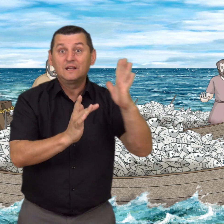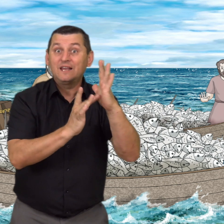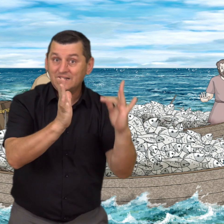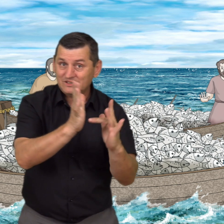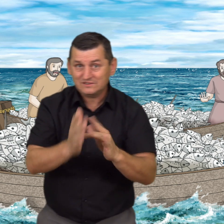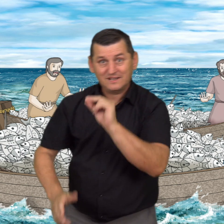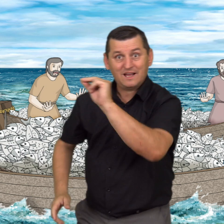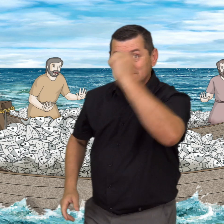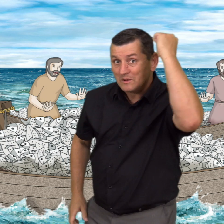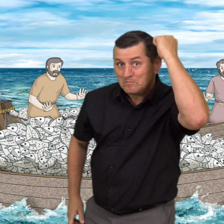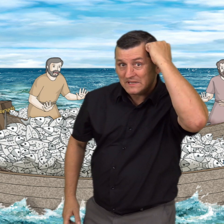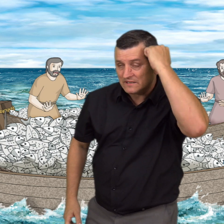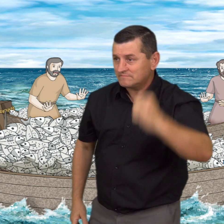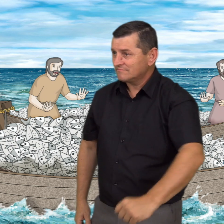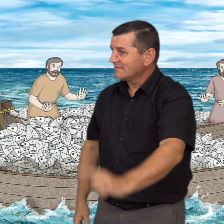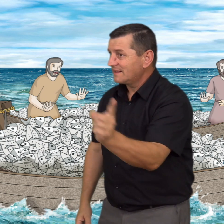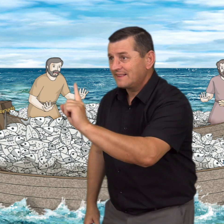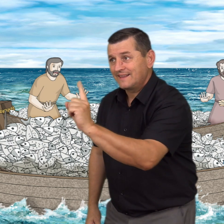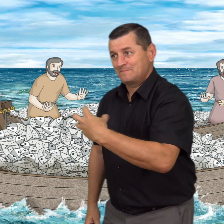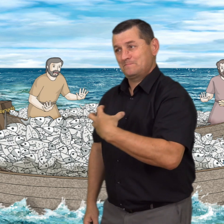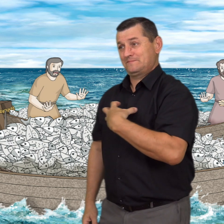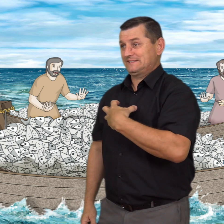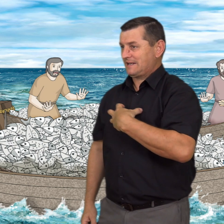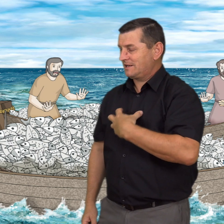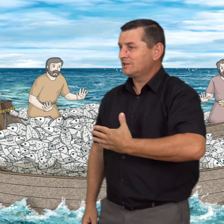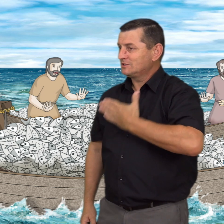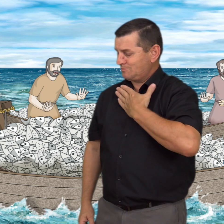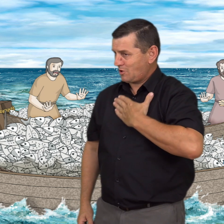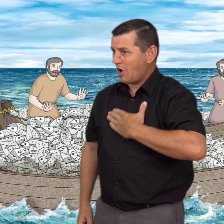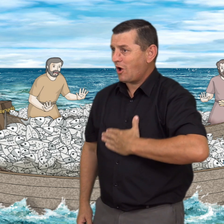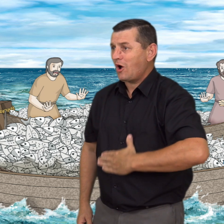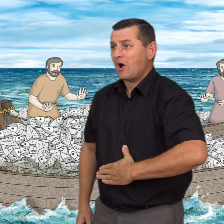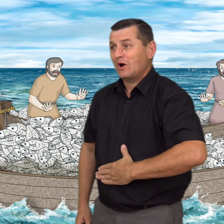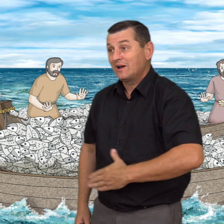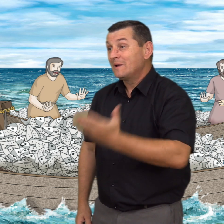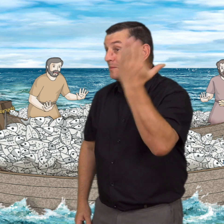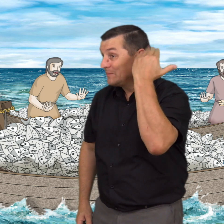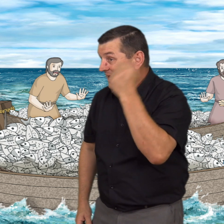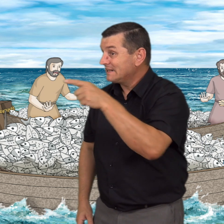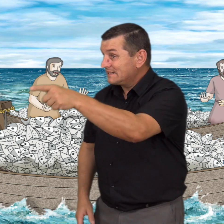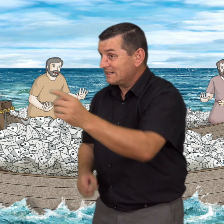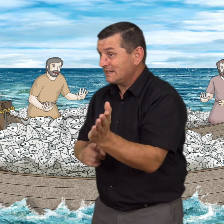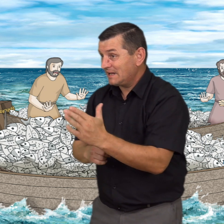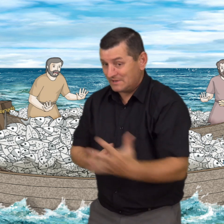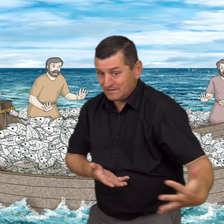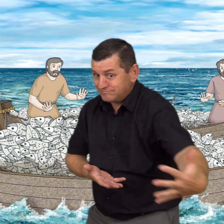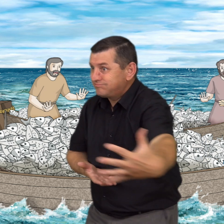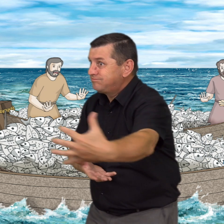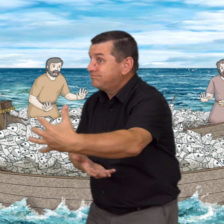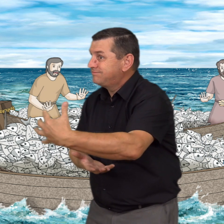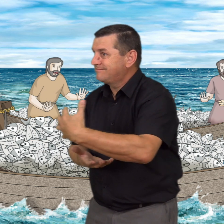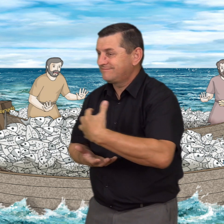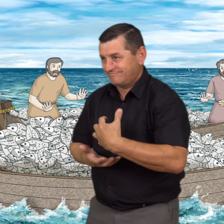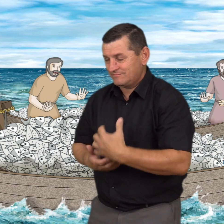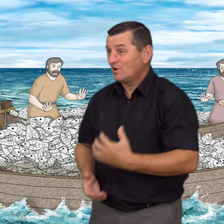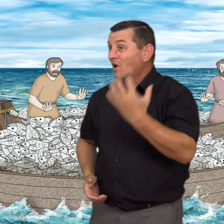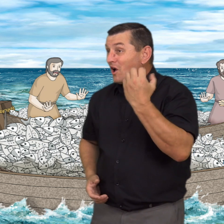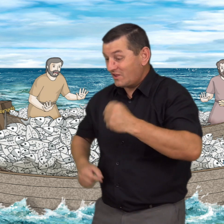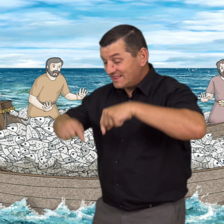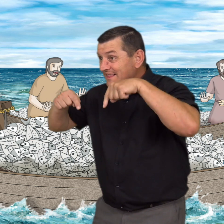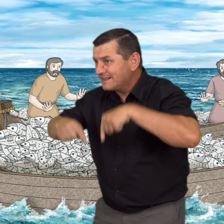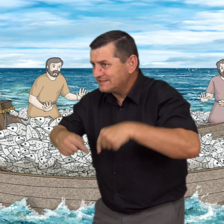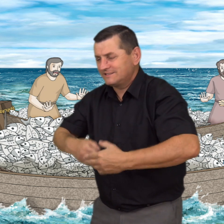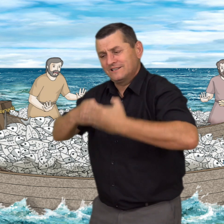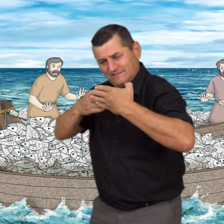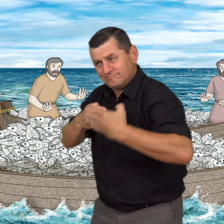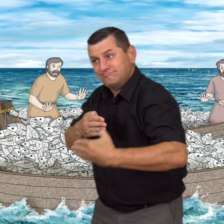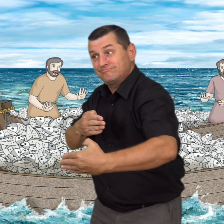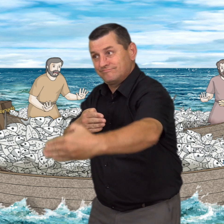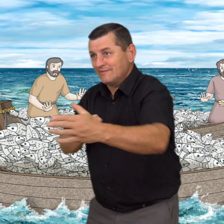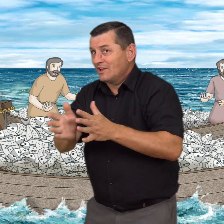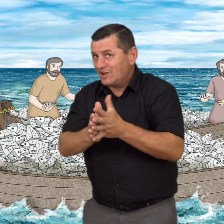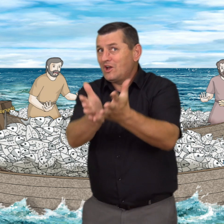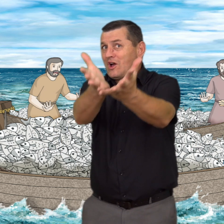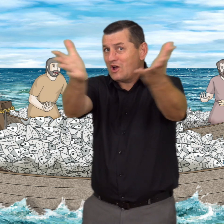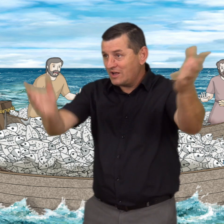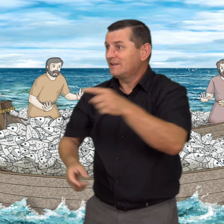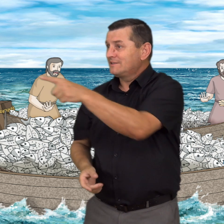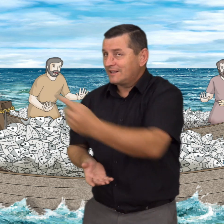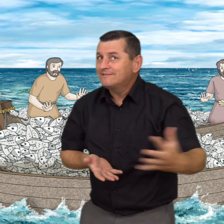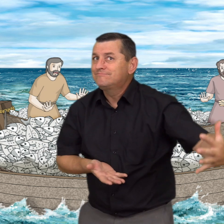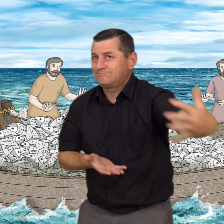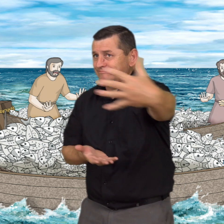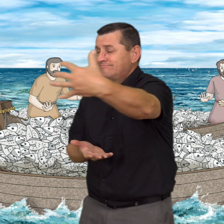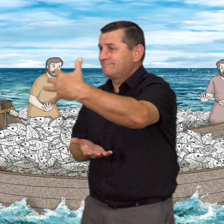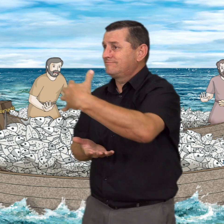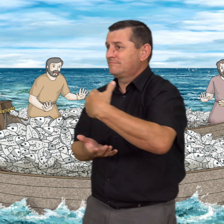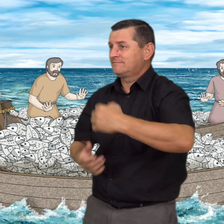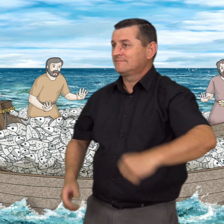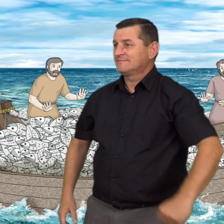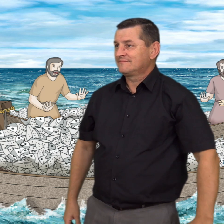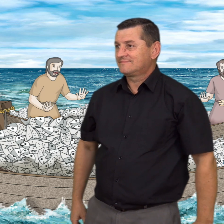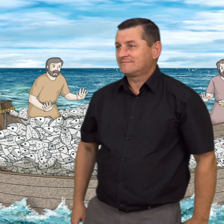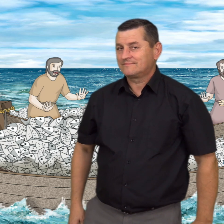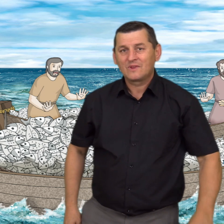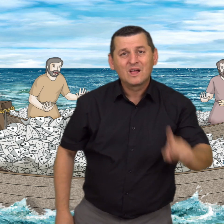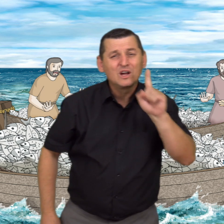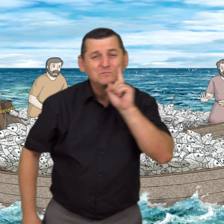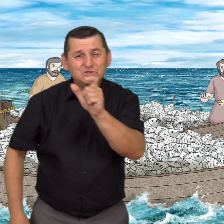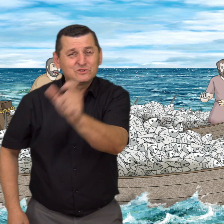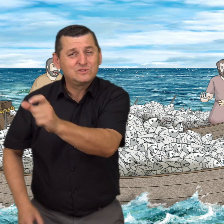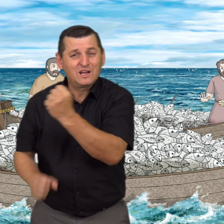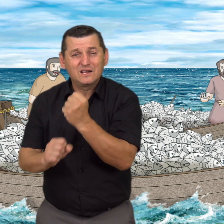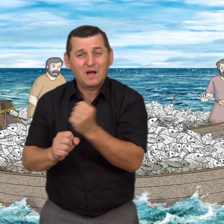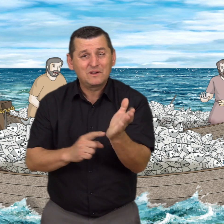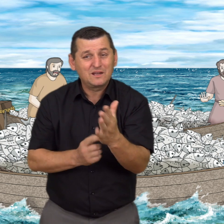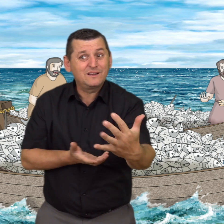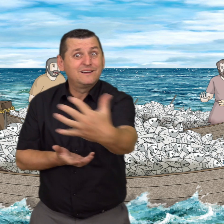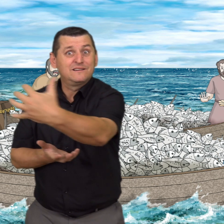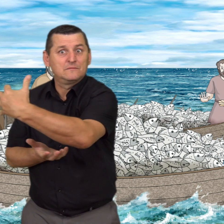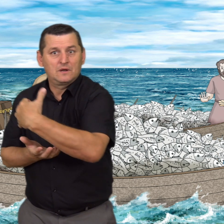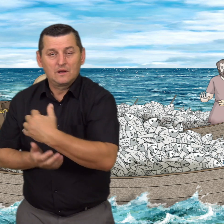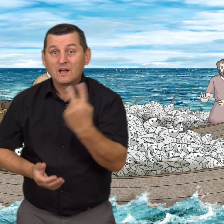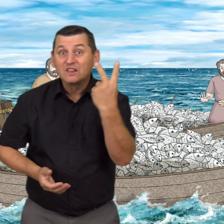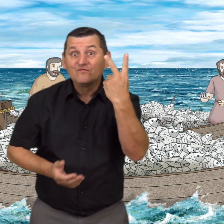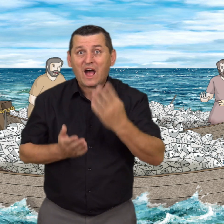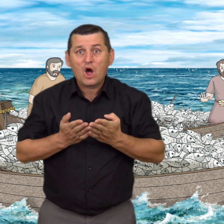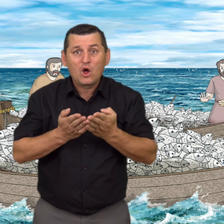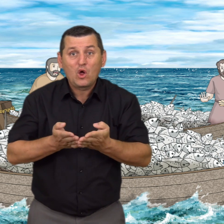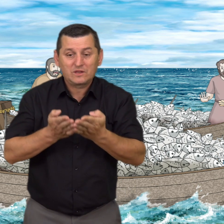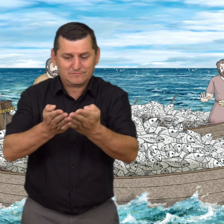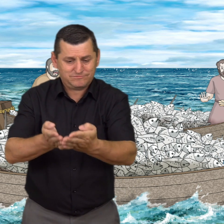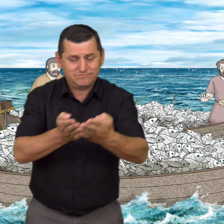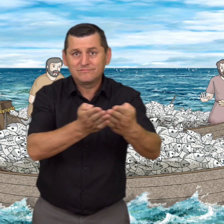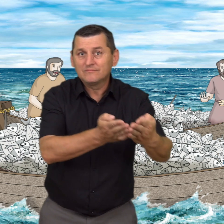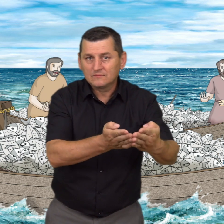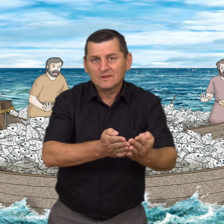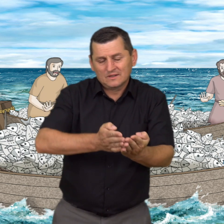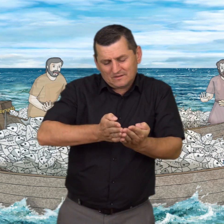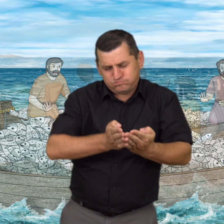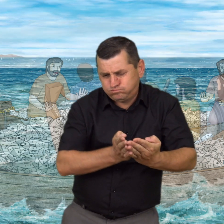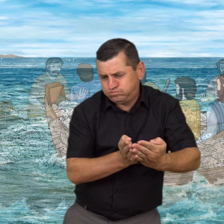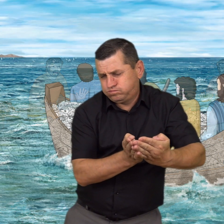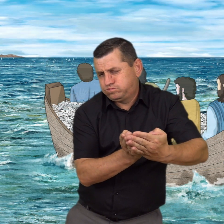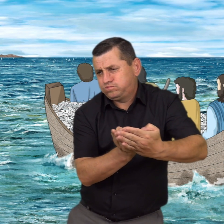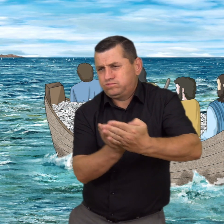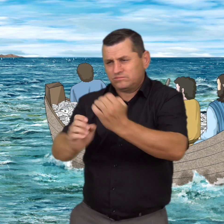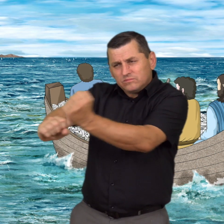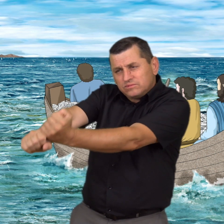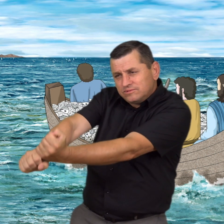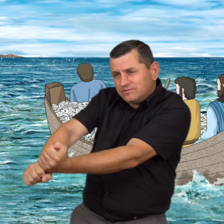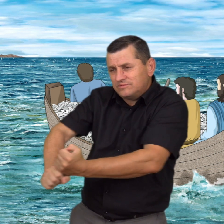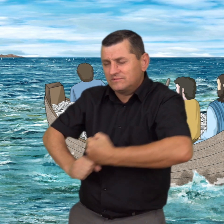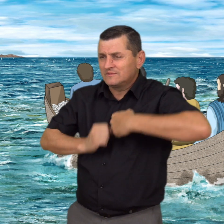“Do not be afraid,” Jesus said to Simon. “From now on you will catch men.”